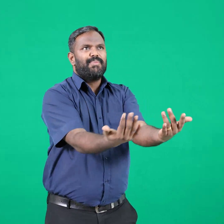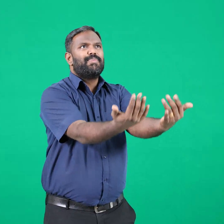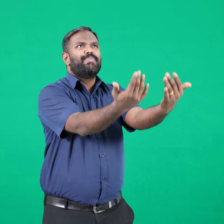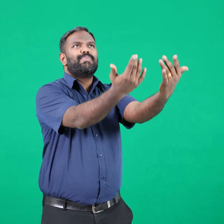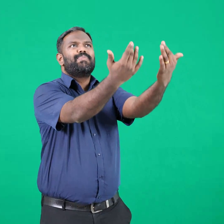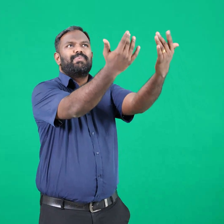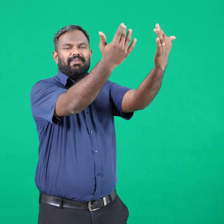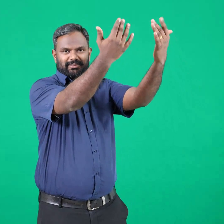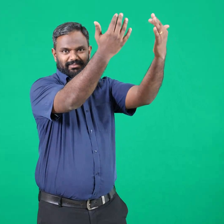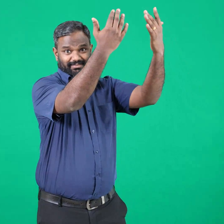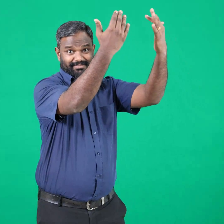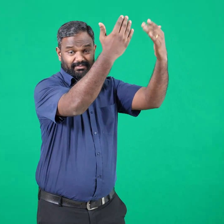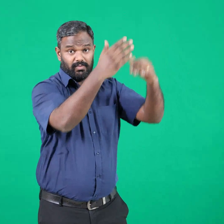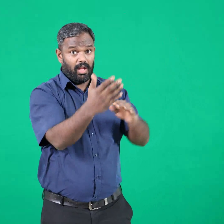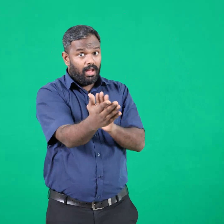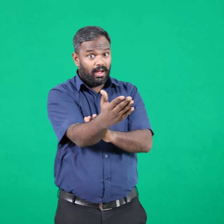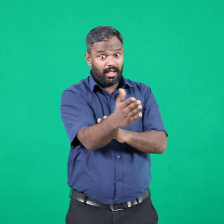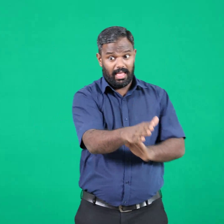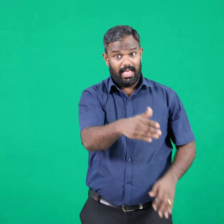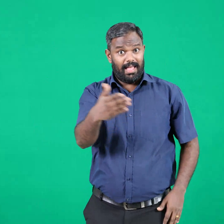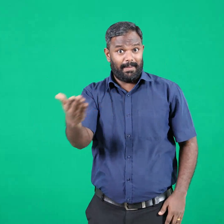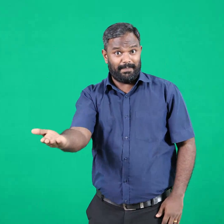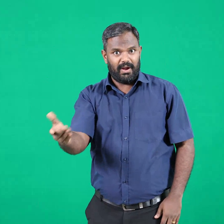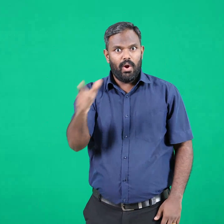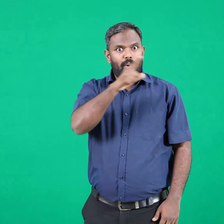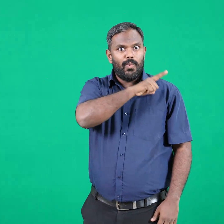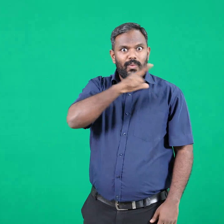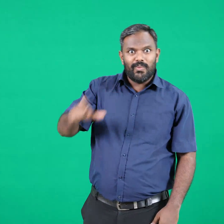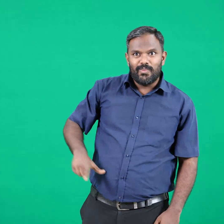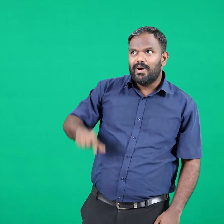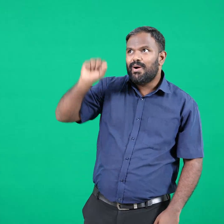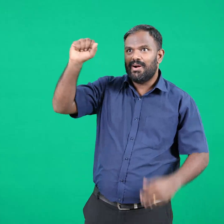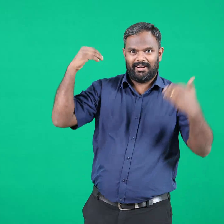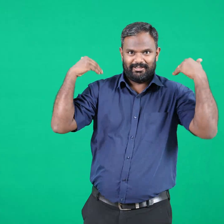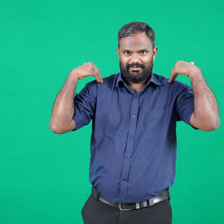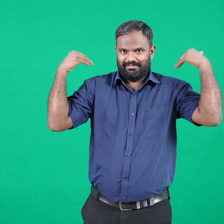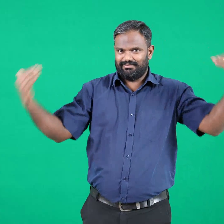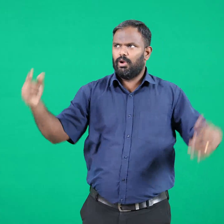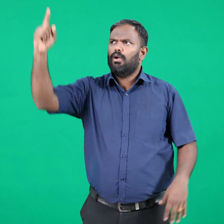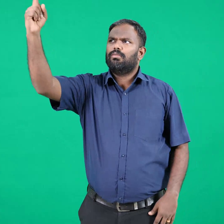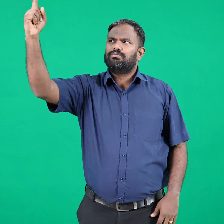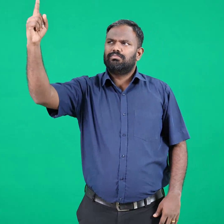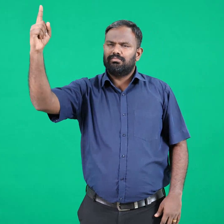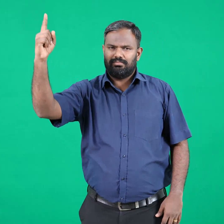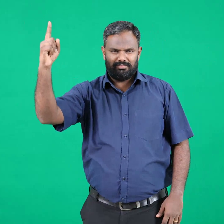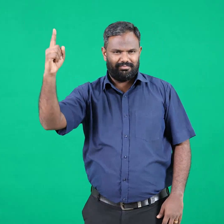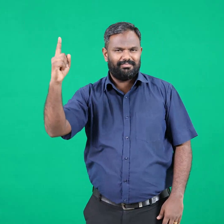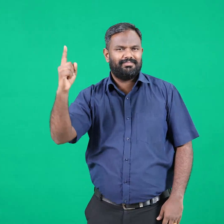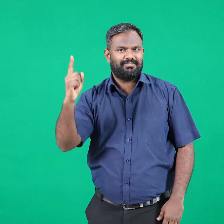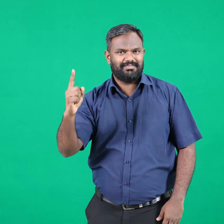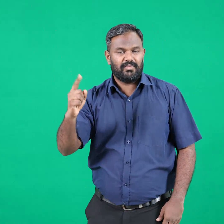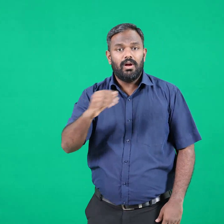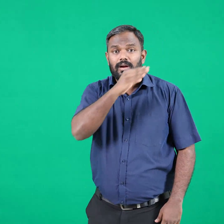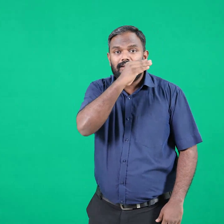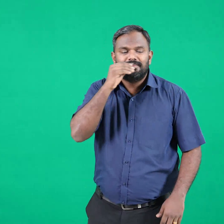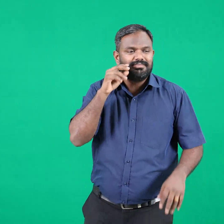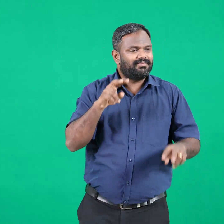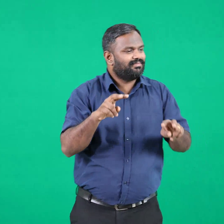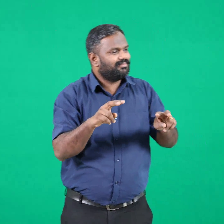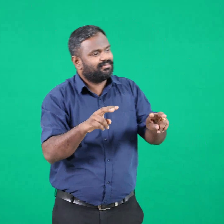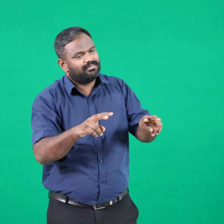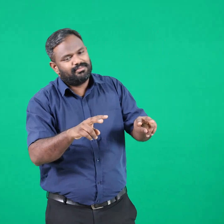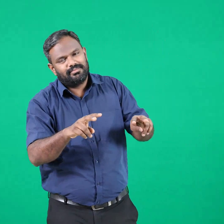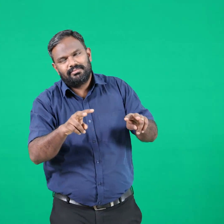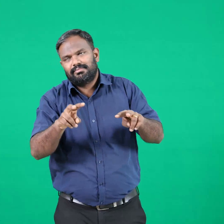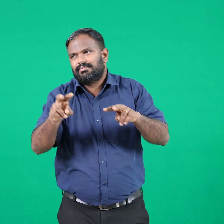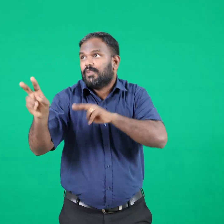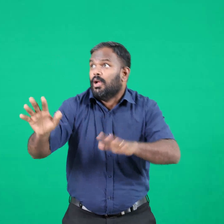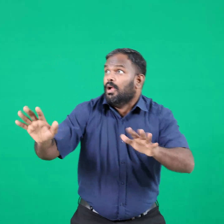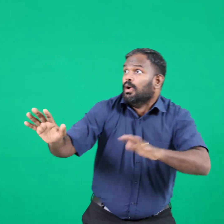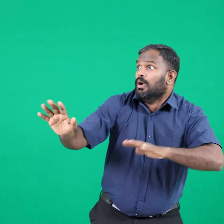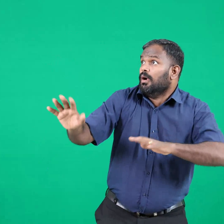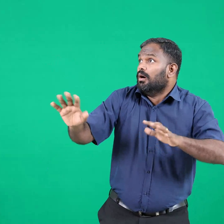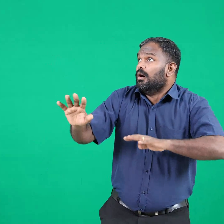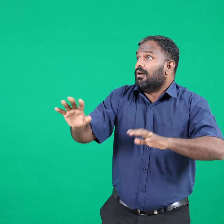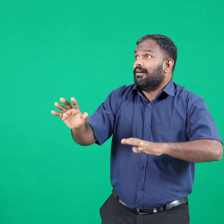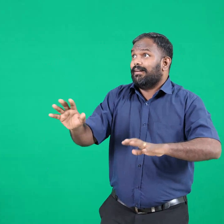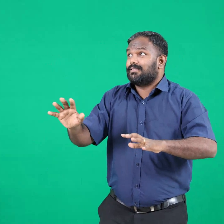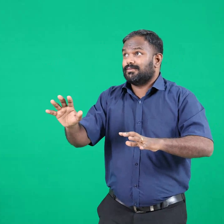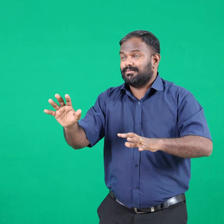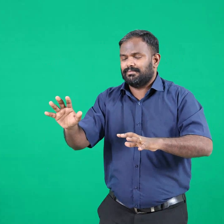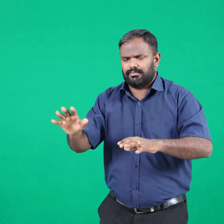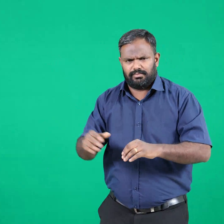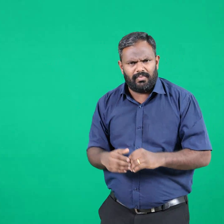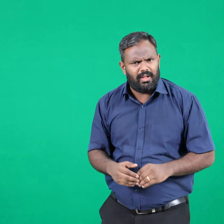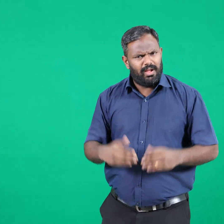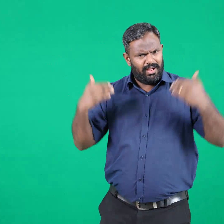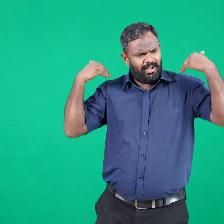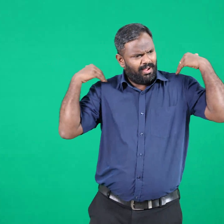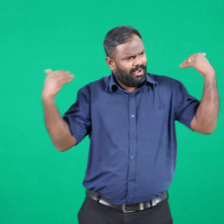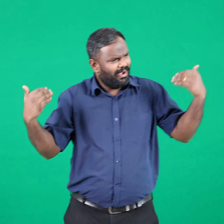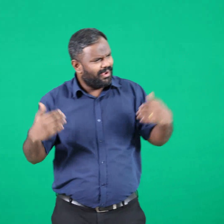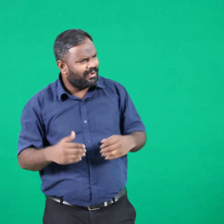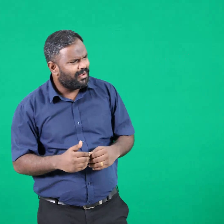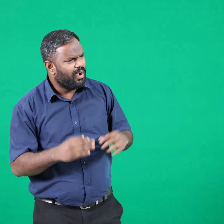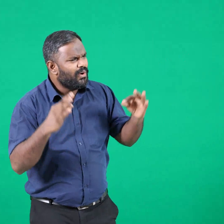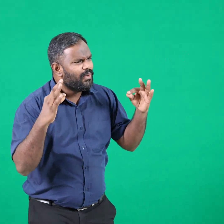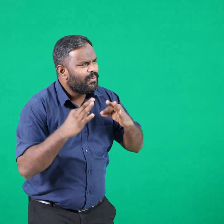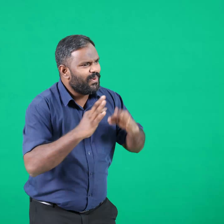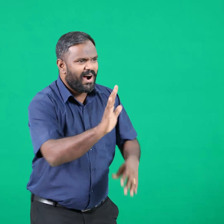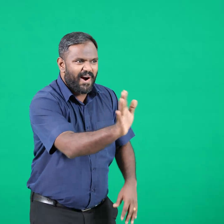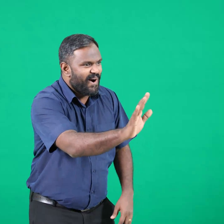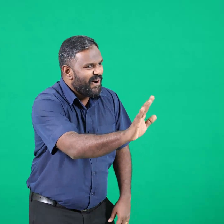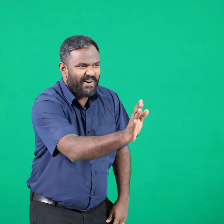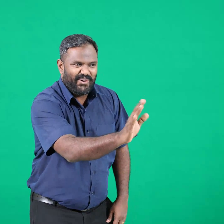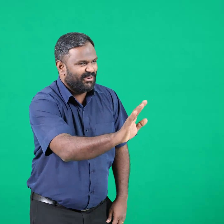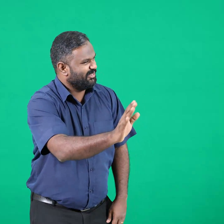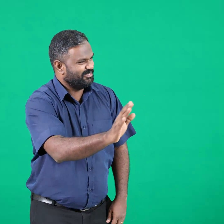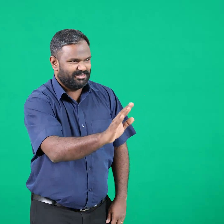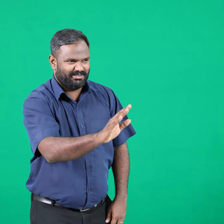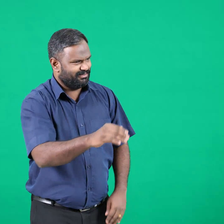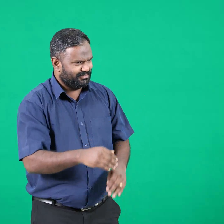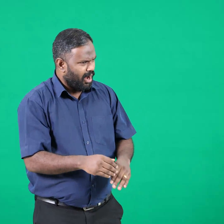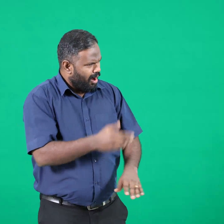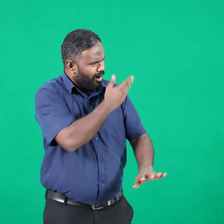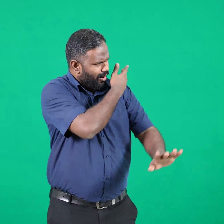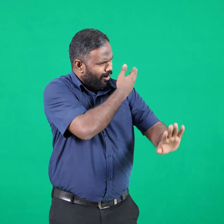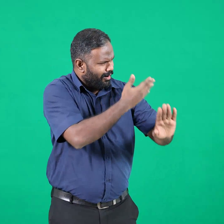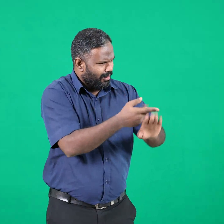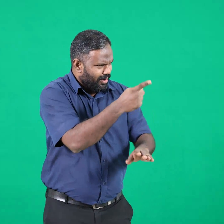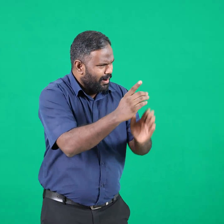When Zechariah saw him, he was startled and gripped with fear.